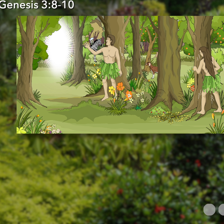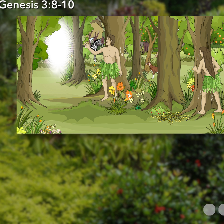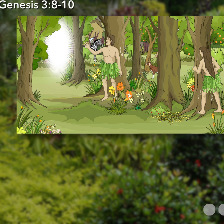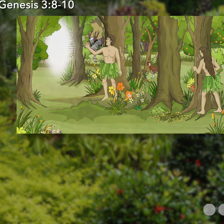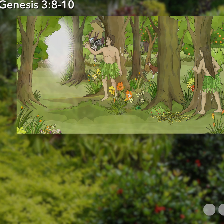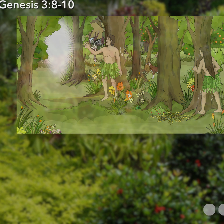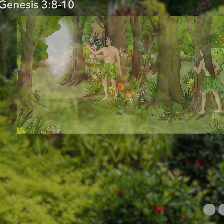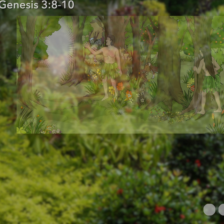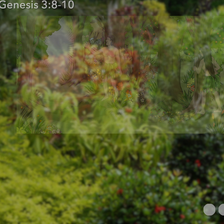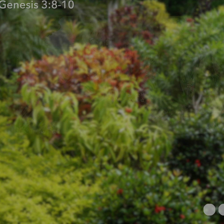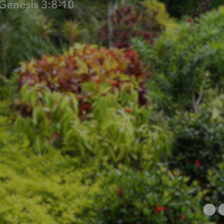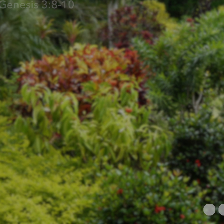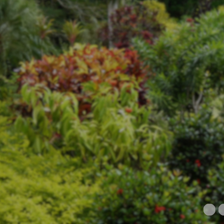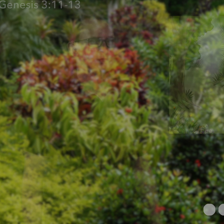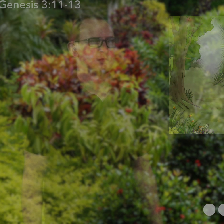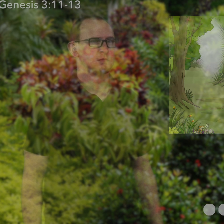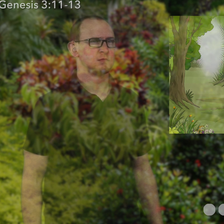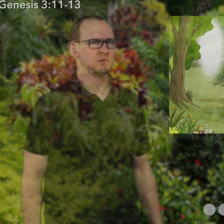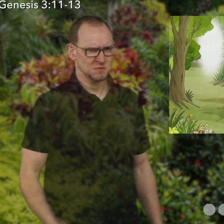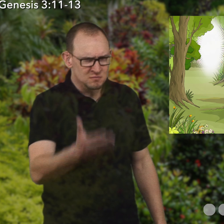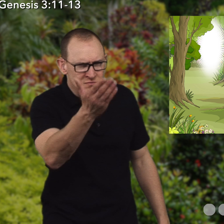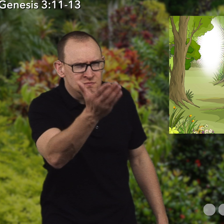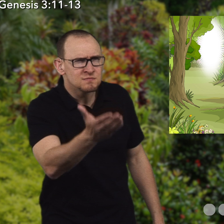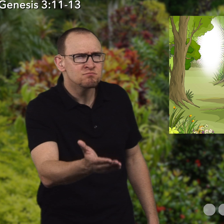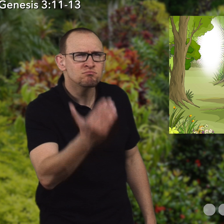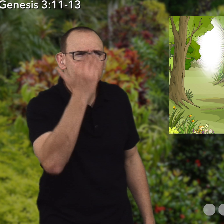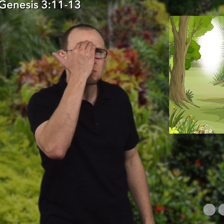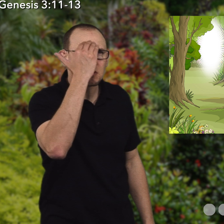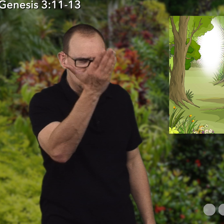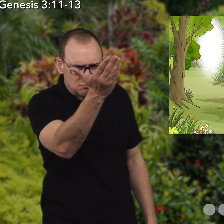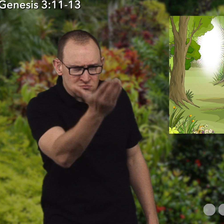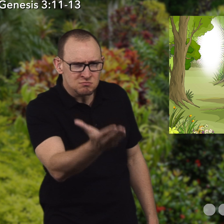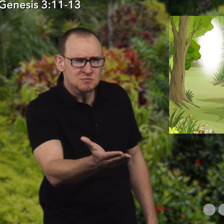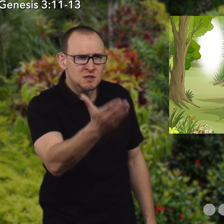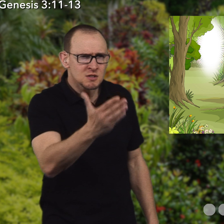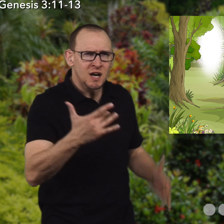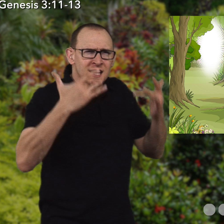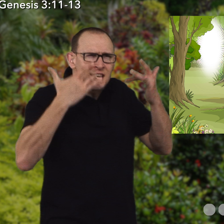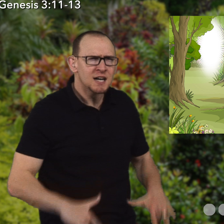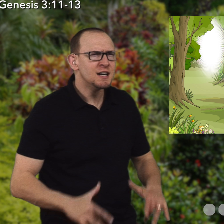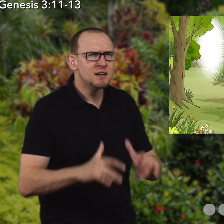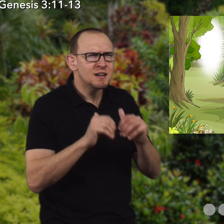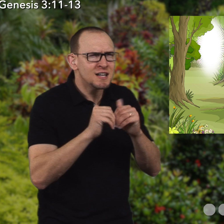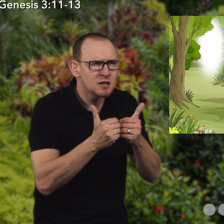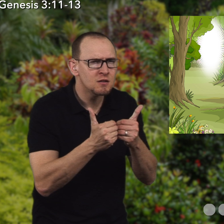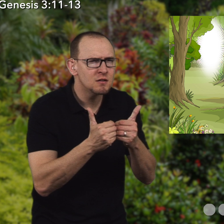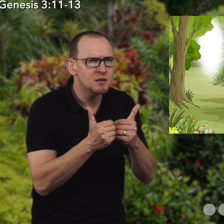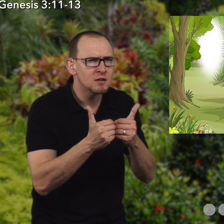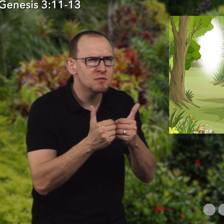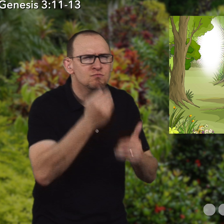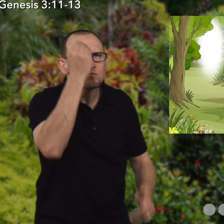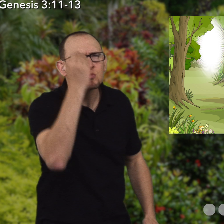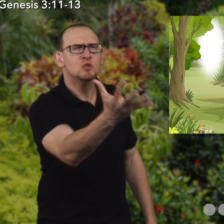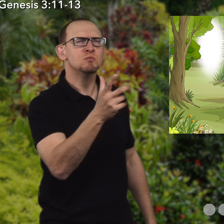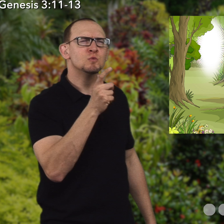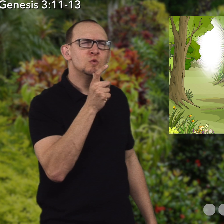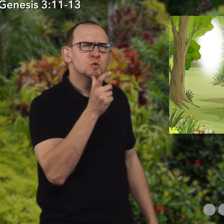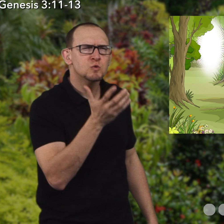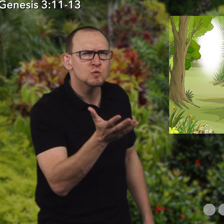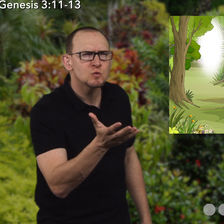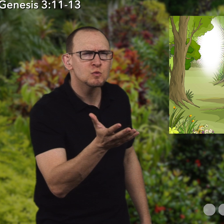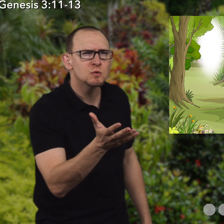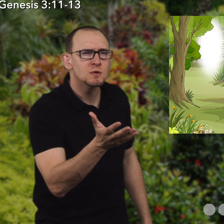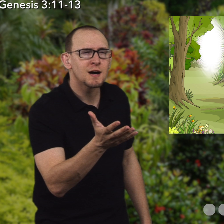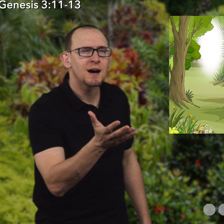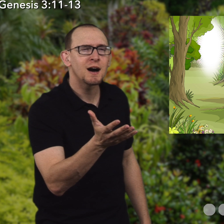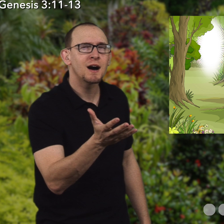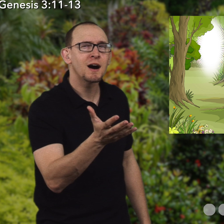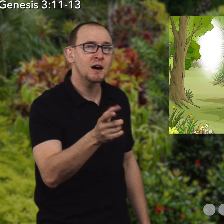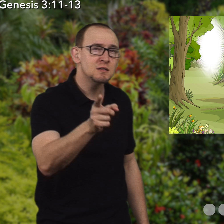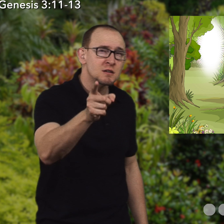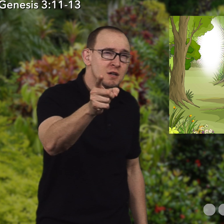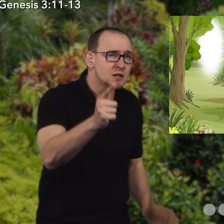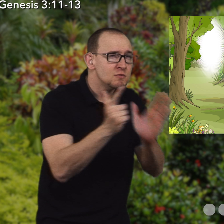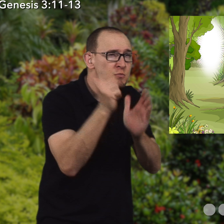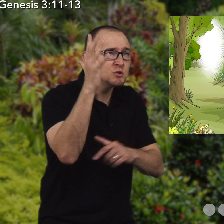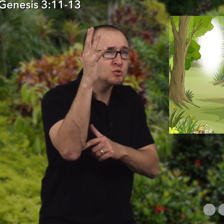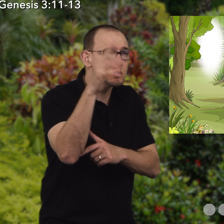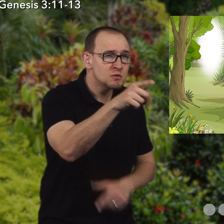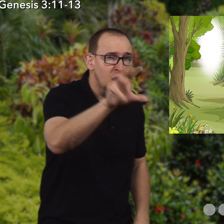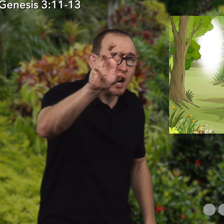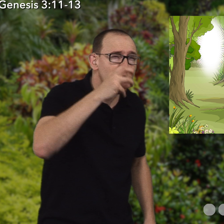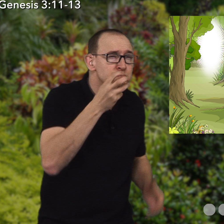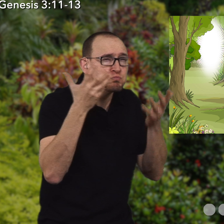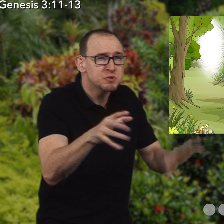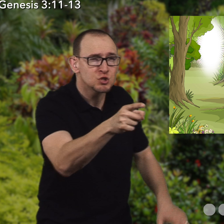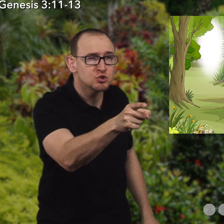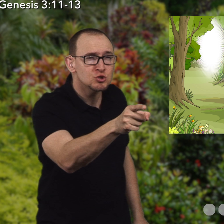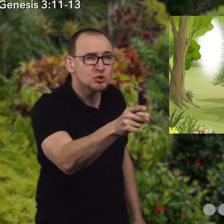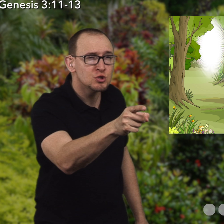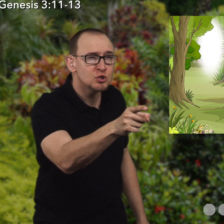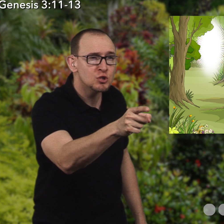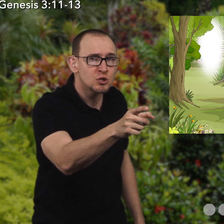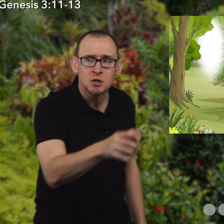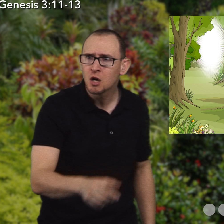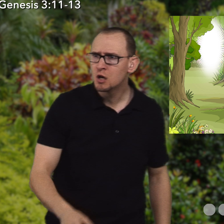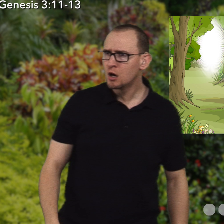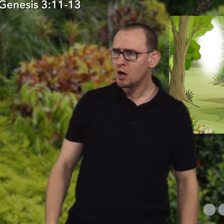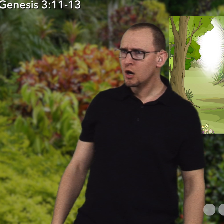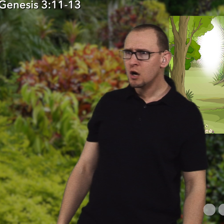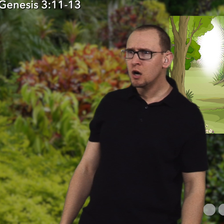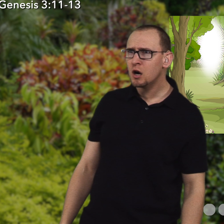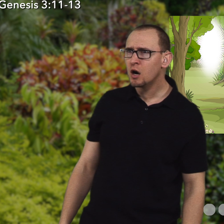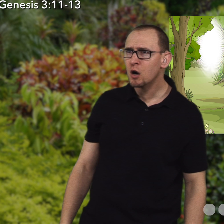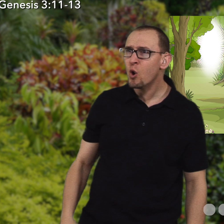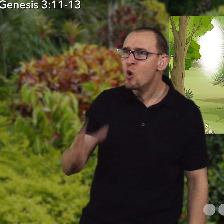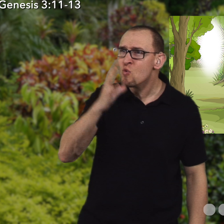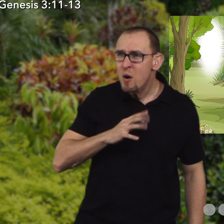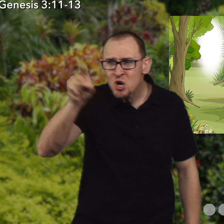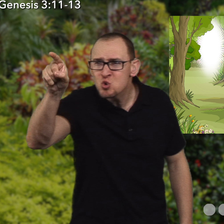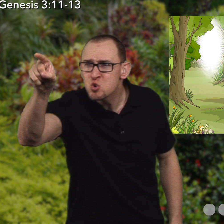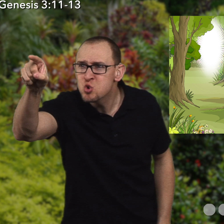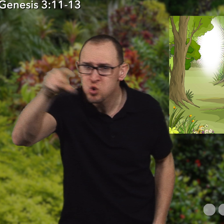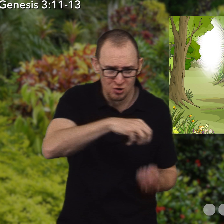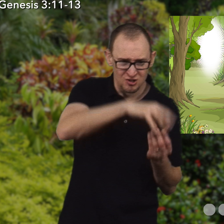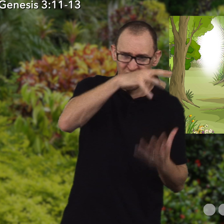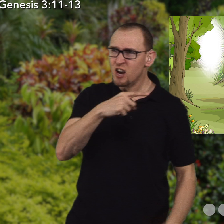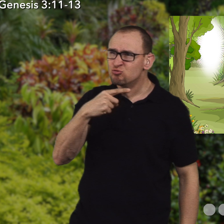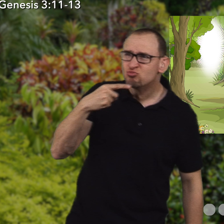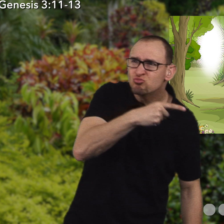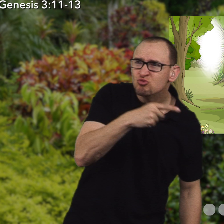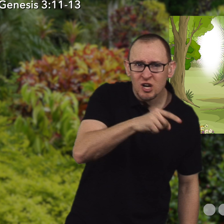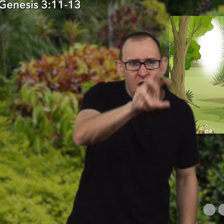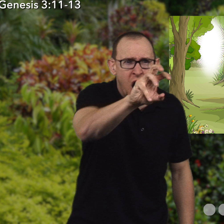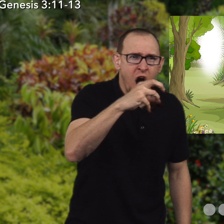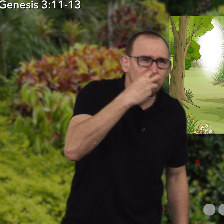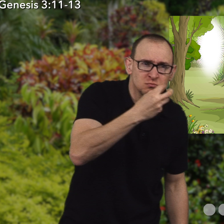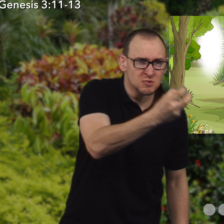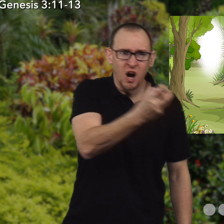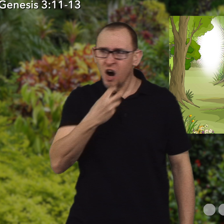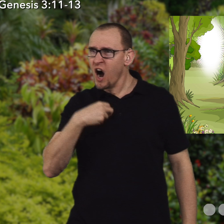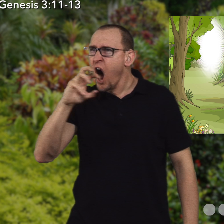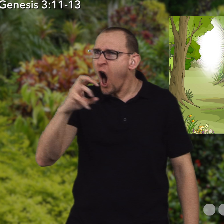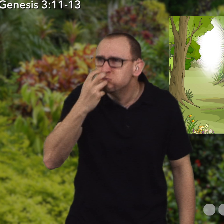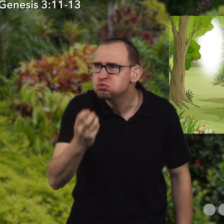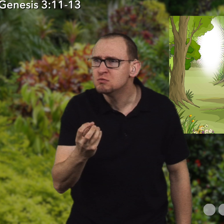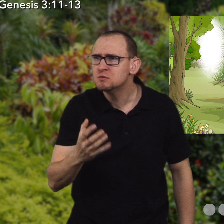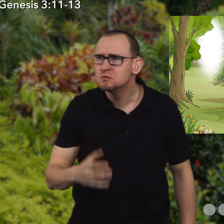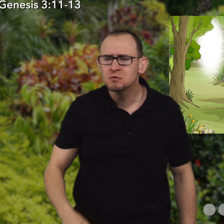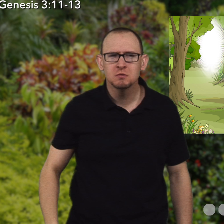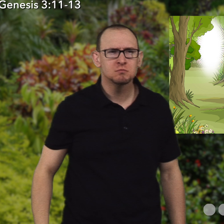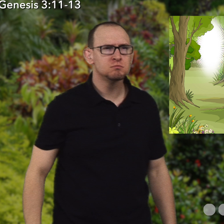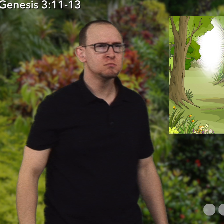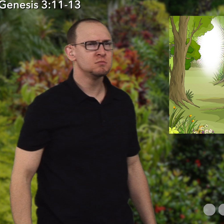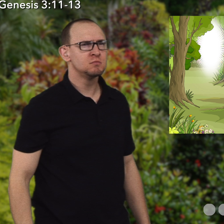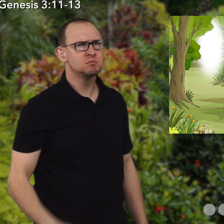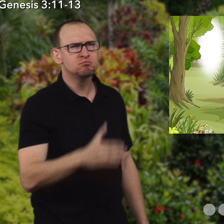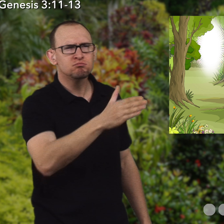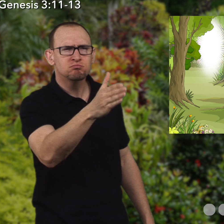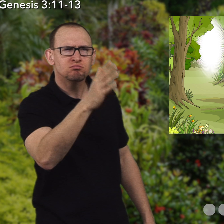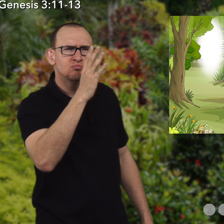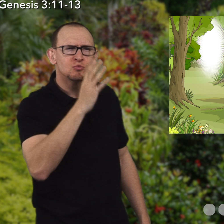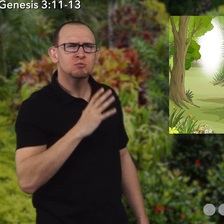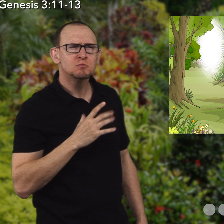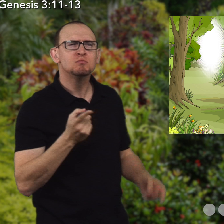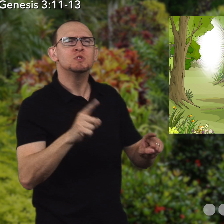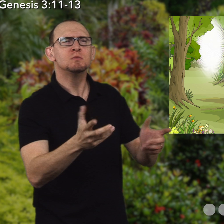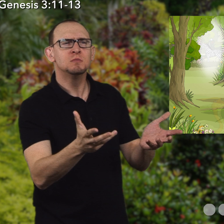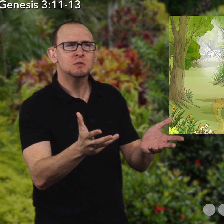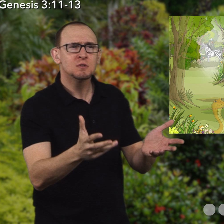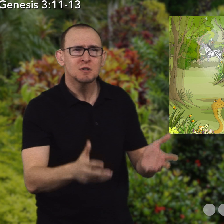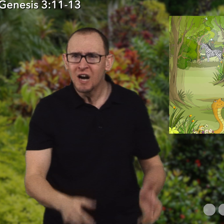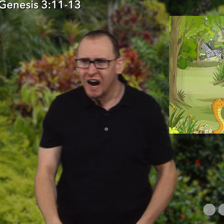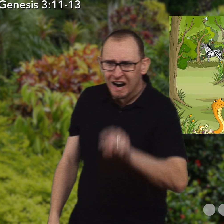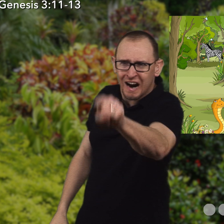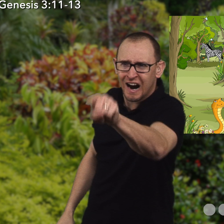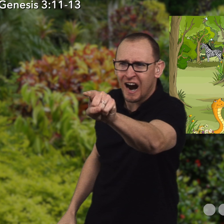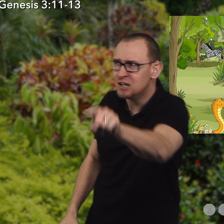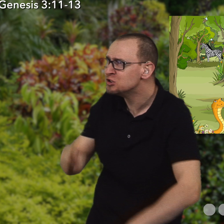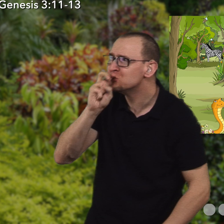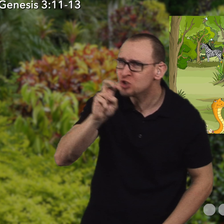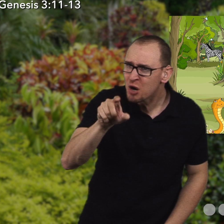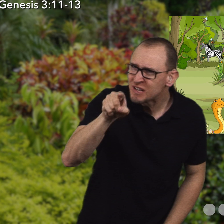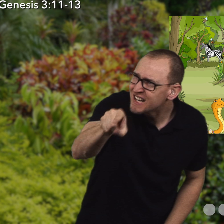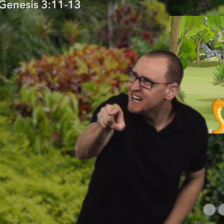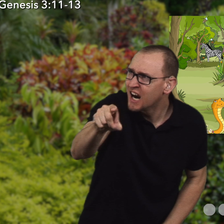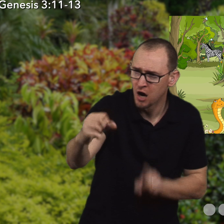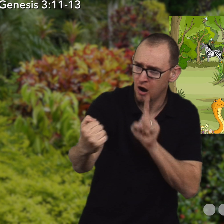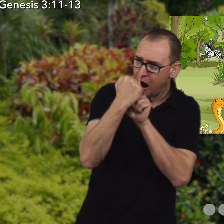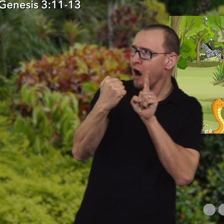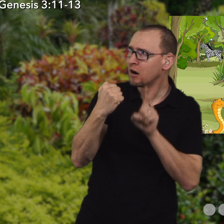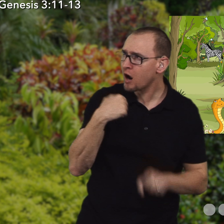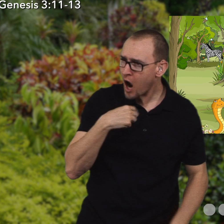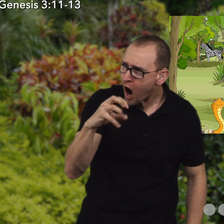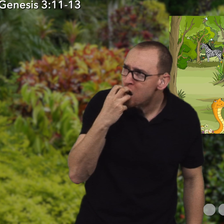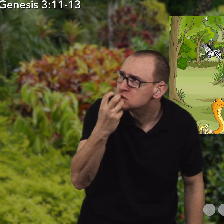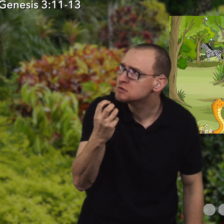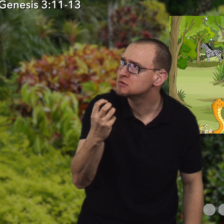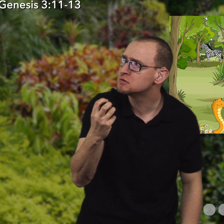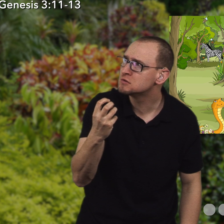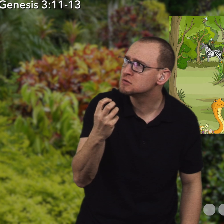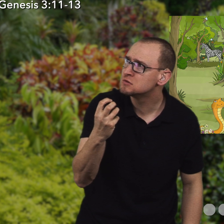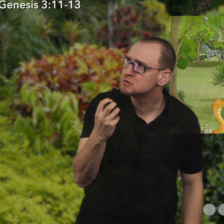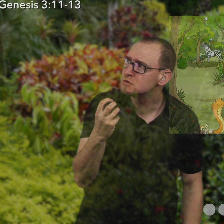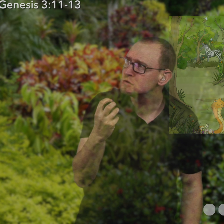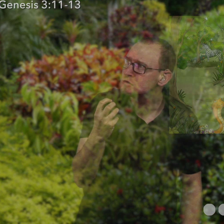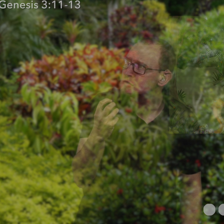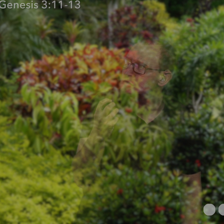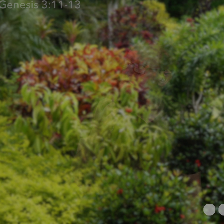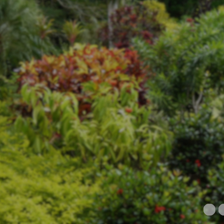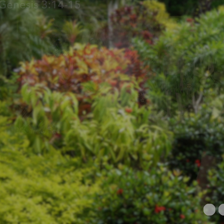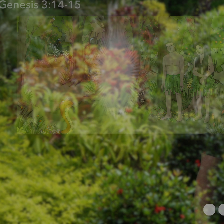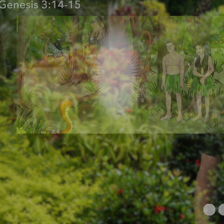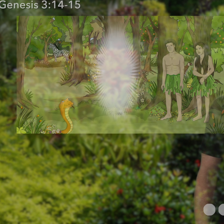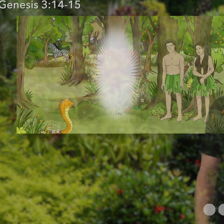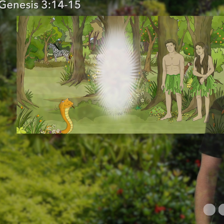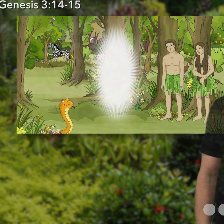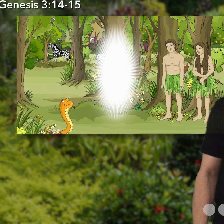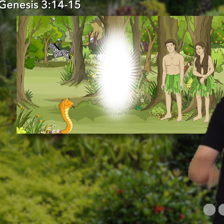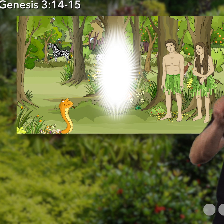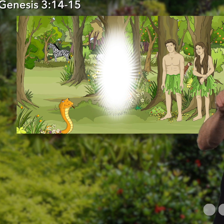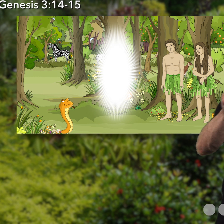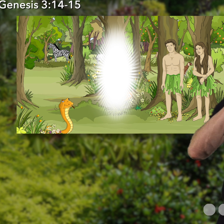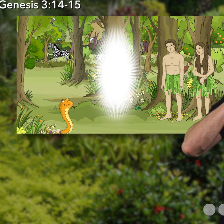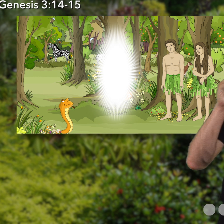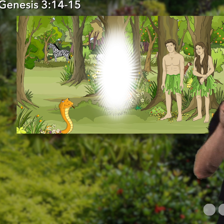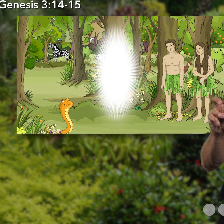“Who told you that you were naked?” asked the LORD God. “Have you eaten from the tree of which I commanded you not to eat?” And the man answered, “The woman whom You gave me, she gave me fruit from the tree, and I ate it.” Then the LORD God said to the woman, “What is this you have done?” “The serpent deceived me,” she replied, “and I ate.”